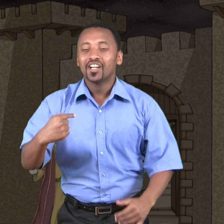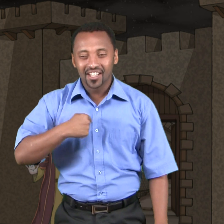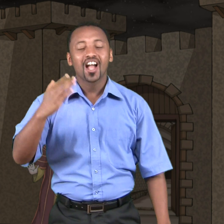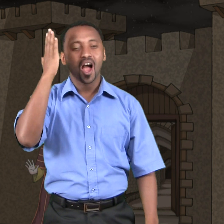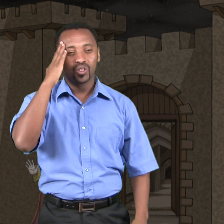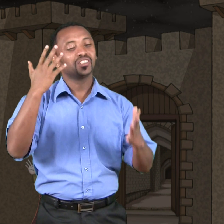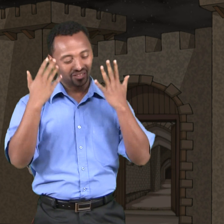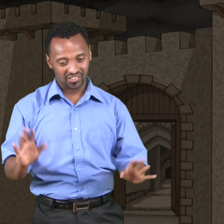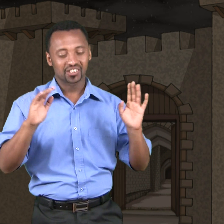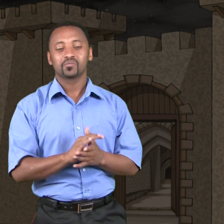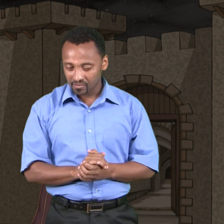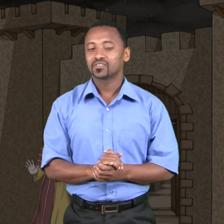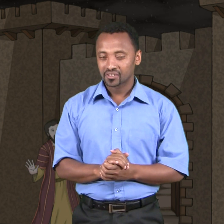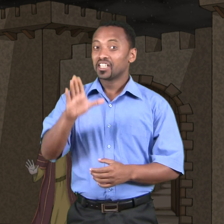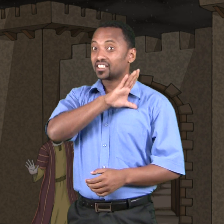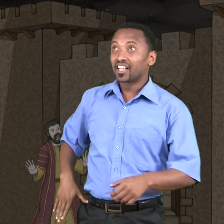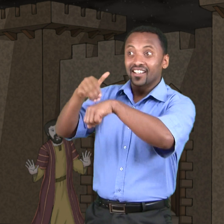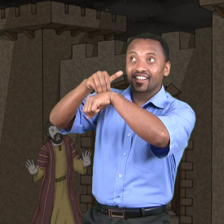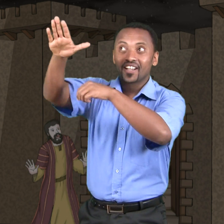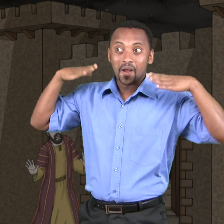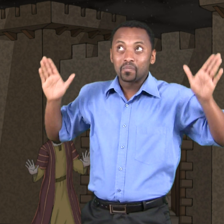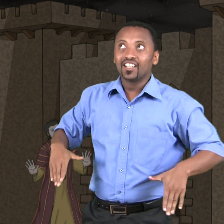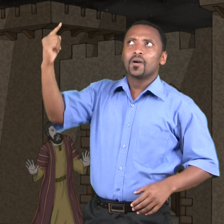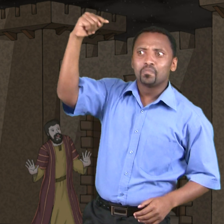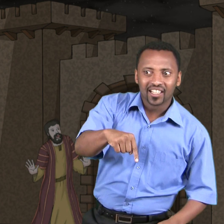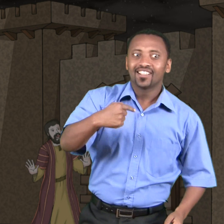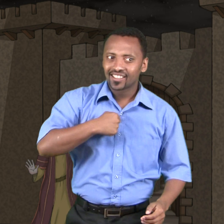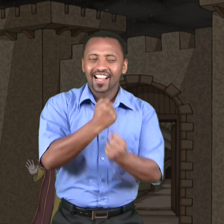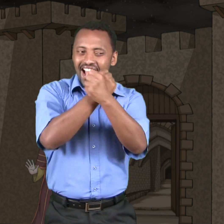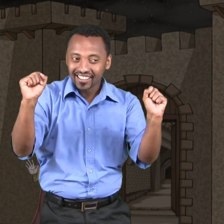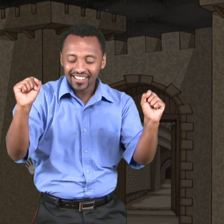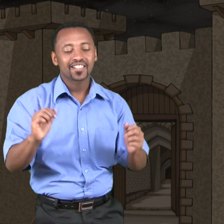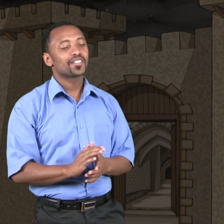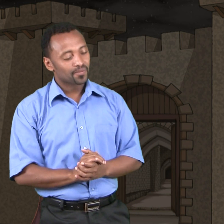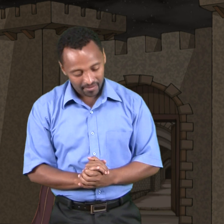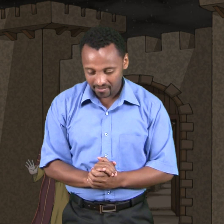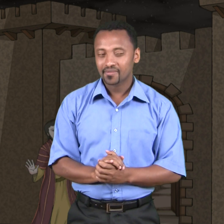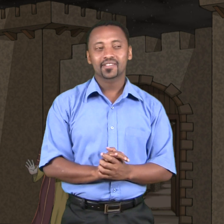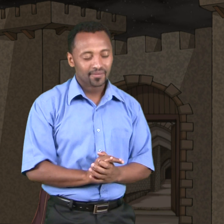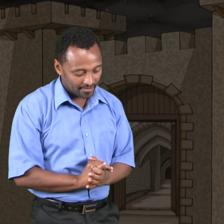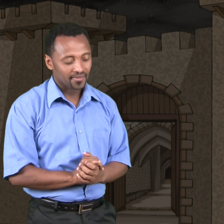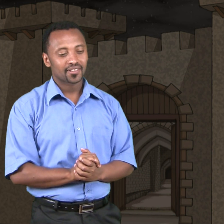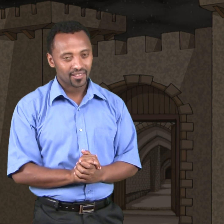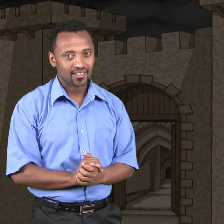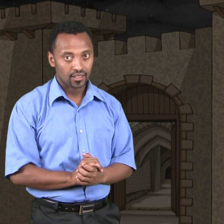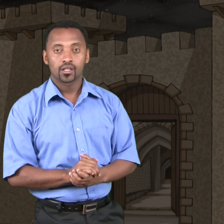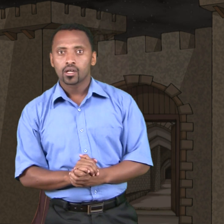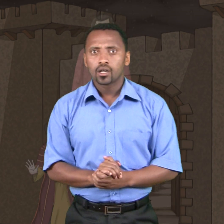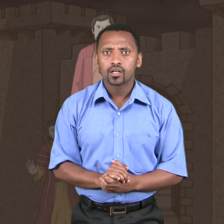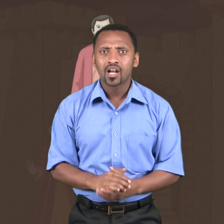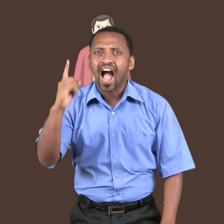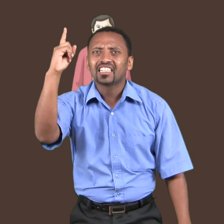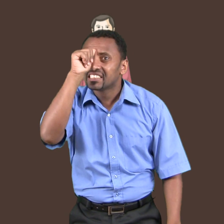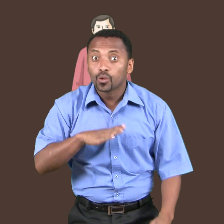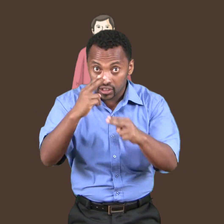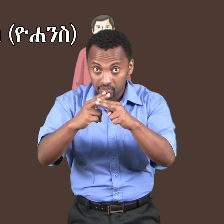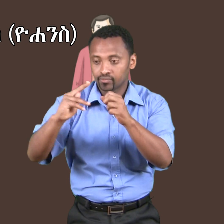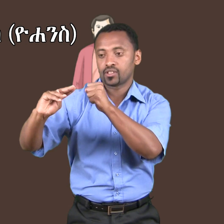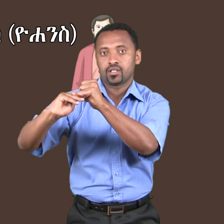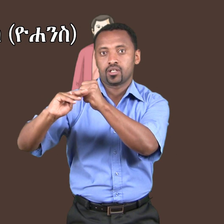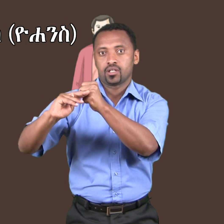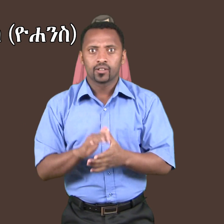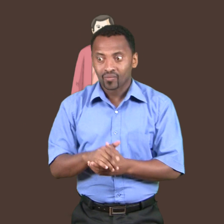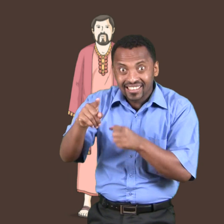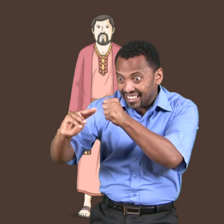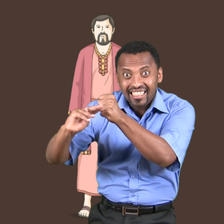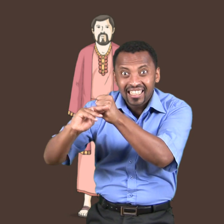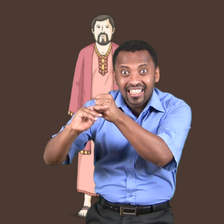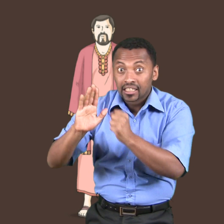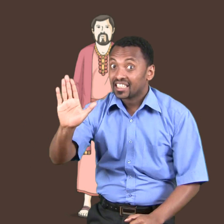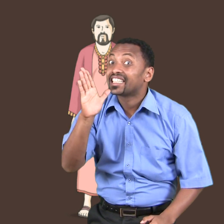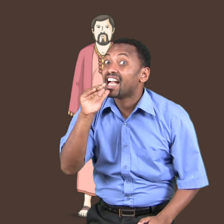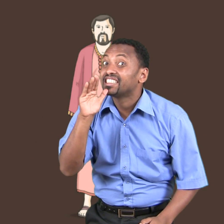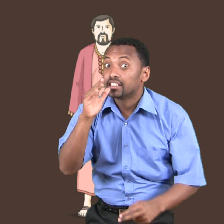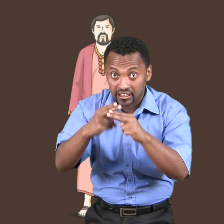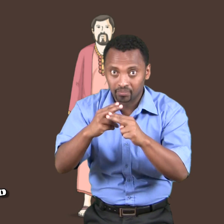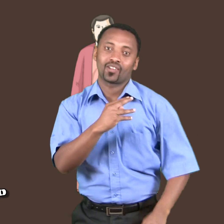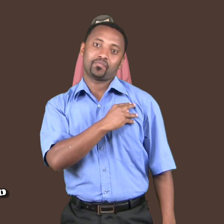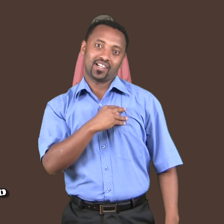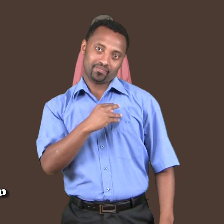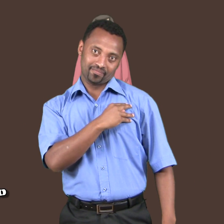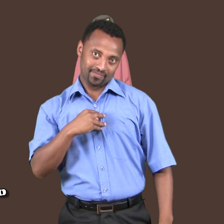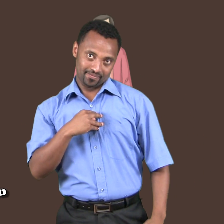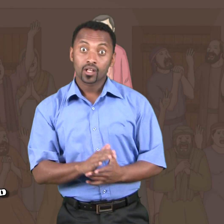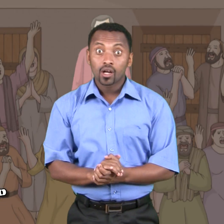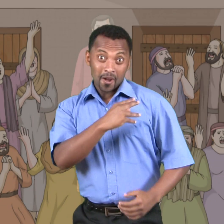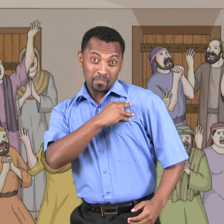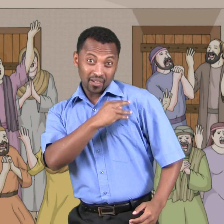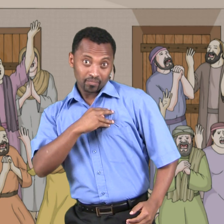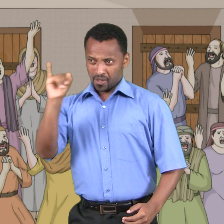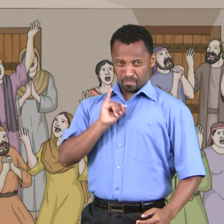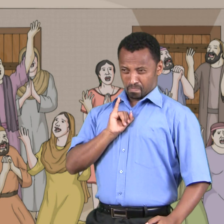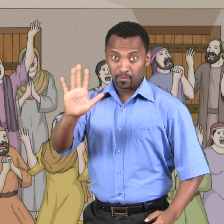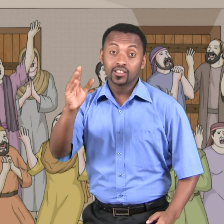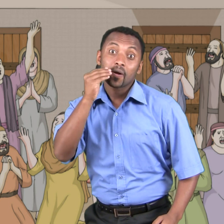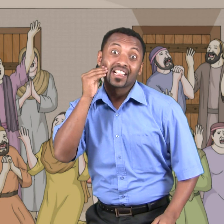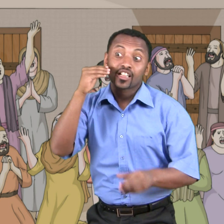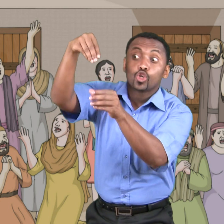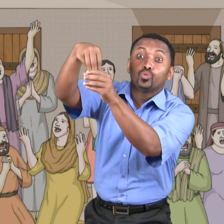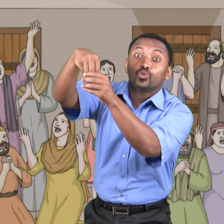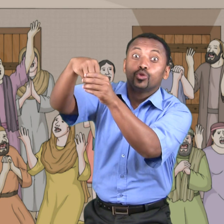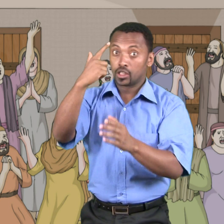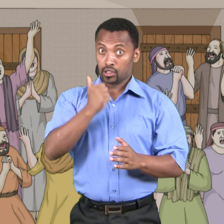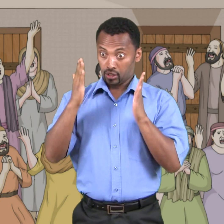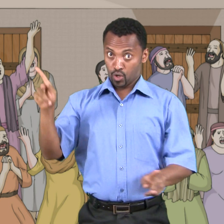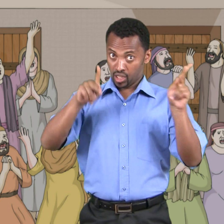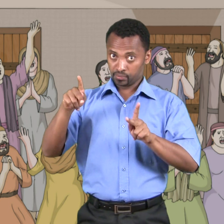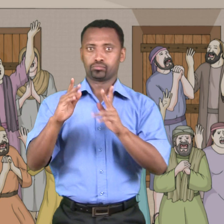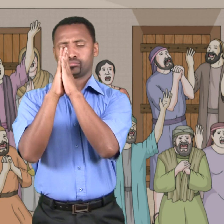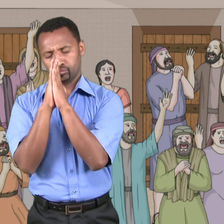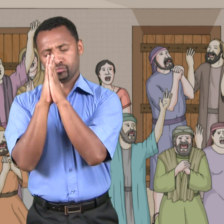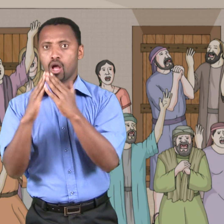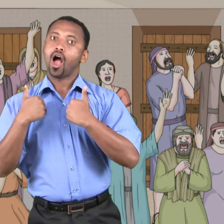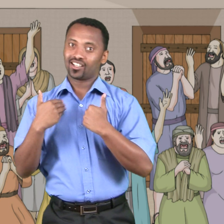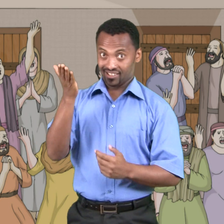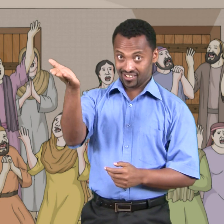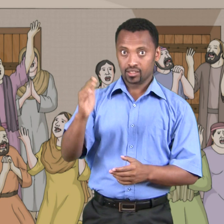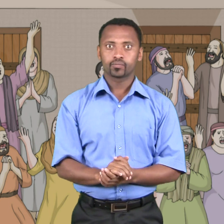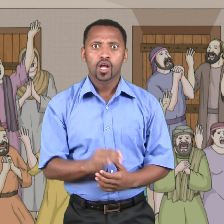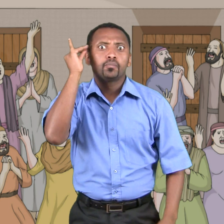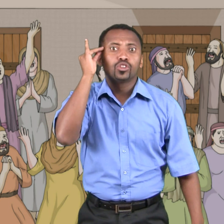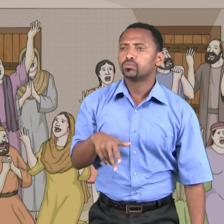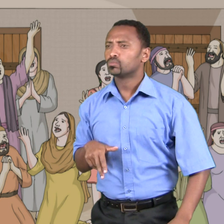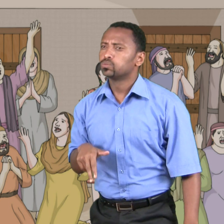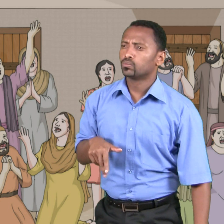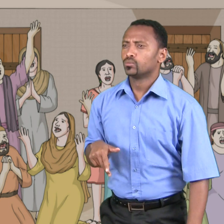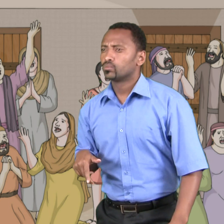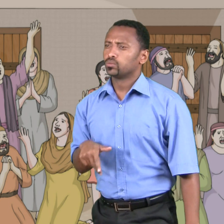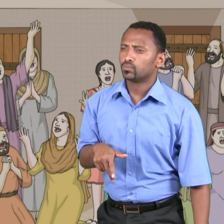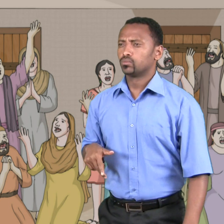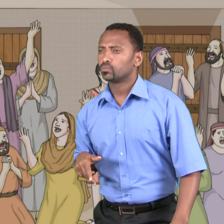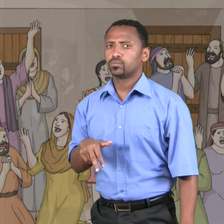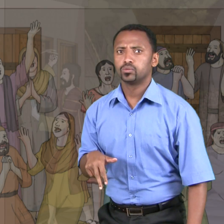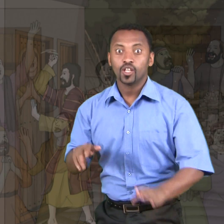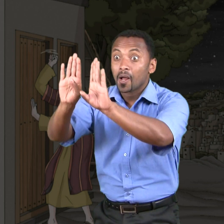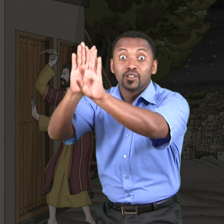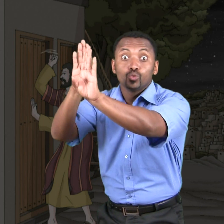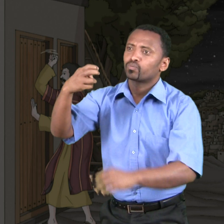And when he had realized this, he went to the house of Mary the mother of John, also called Mark, where many people had gathered together and were praying.